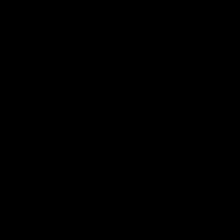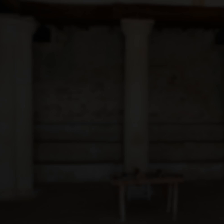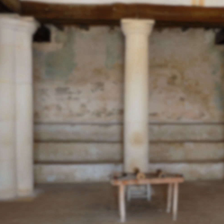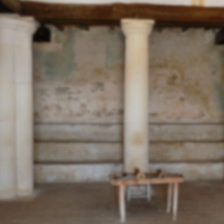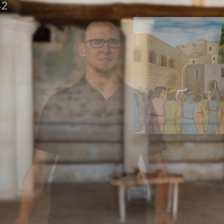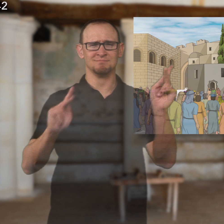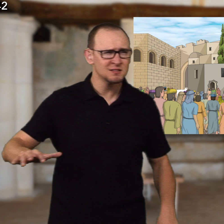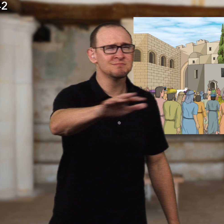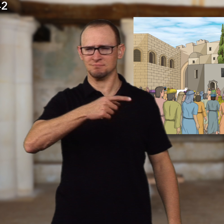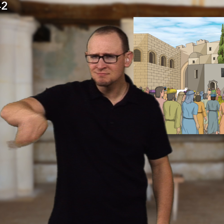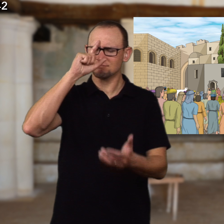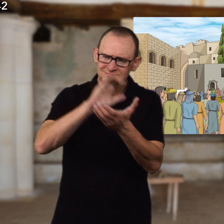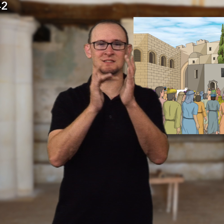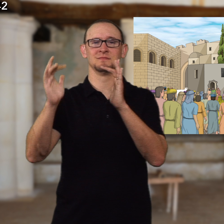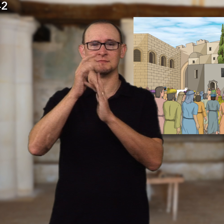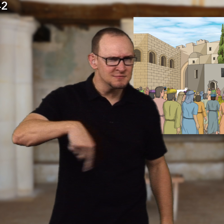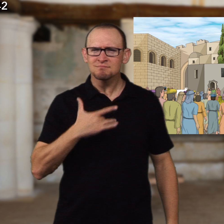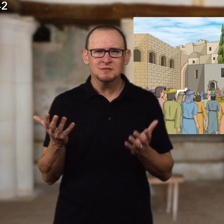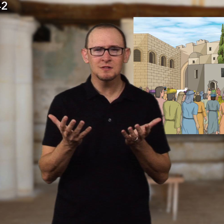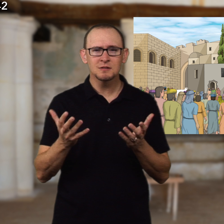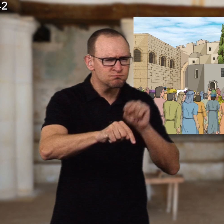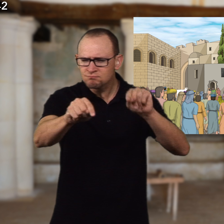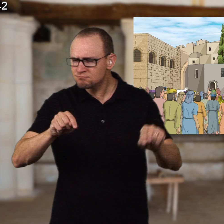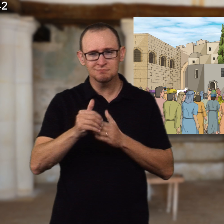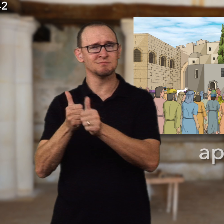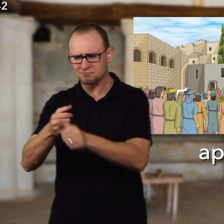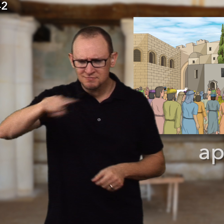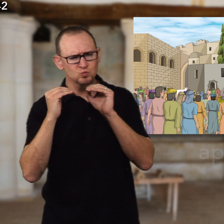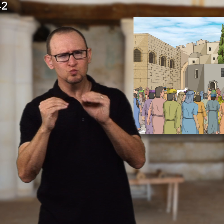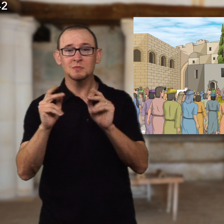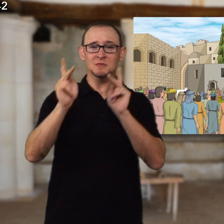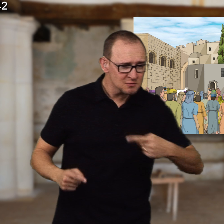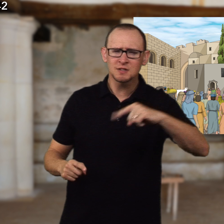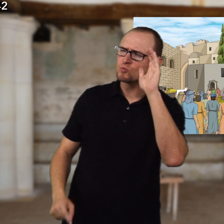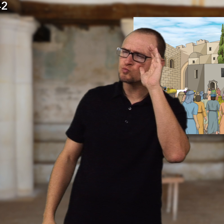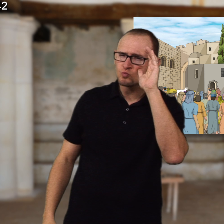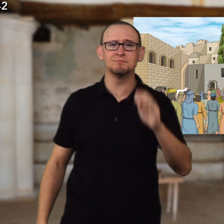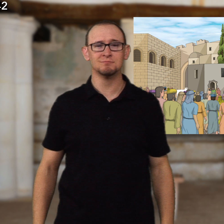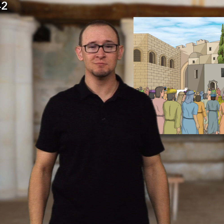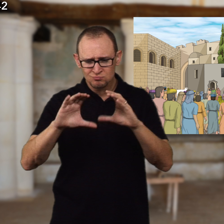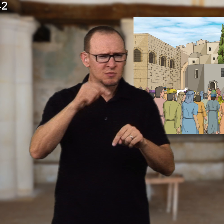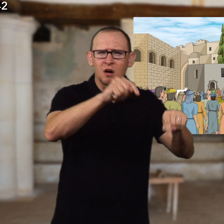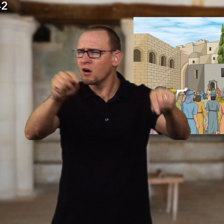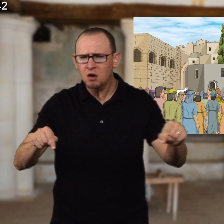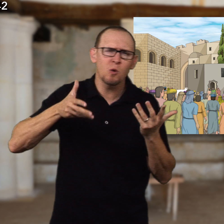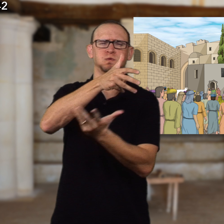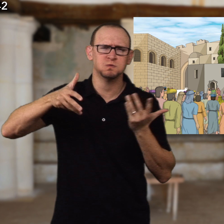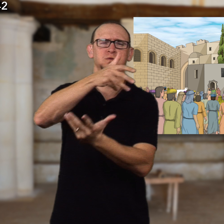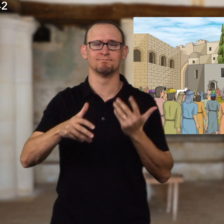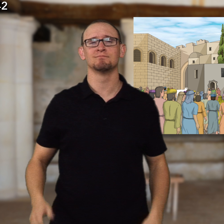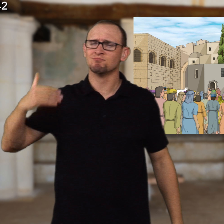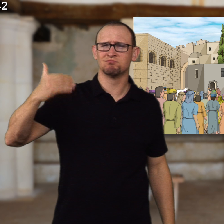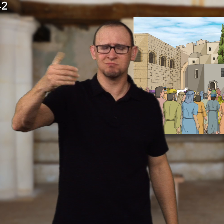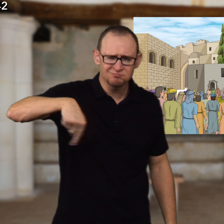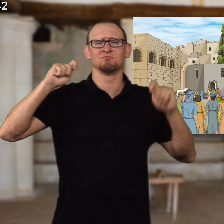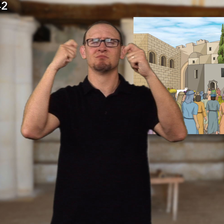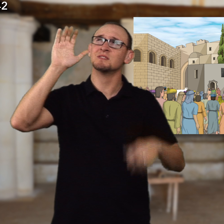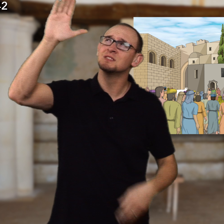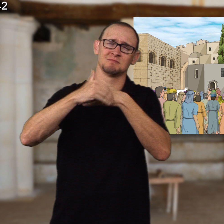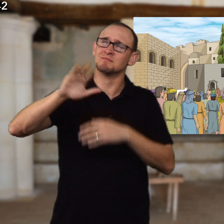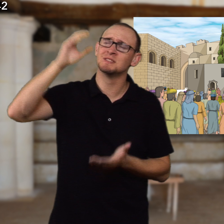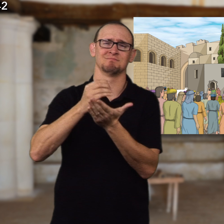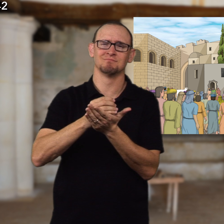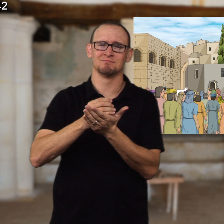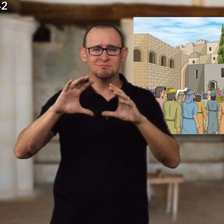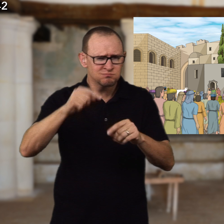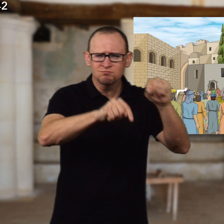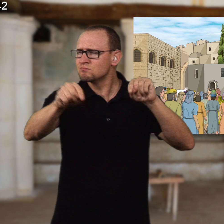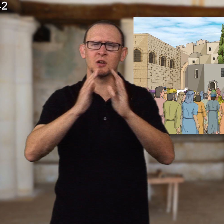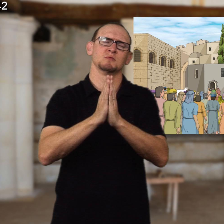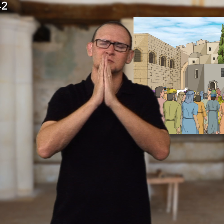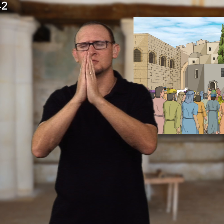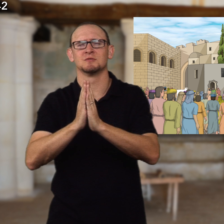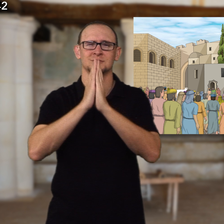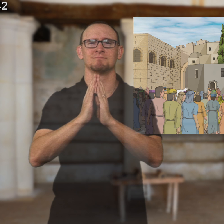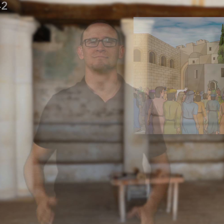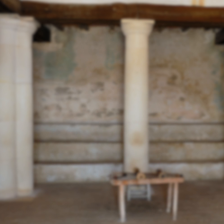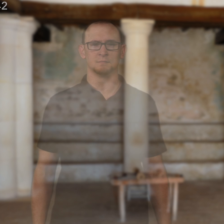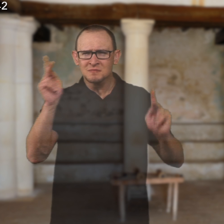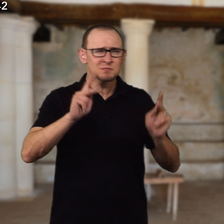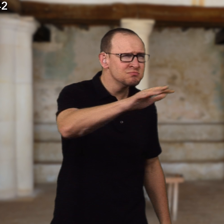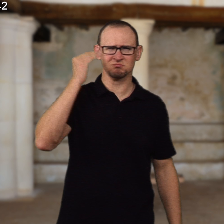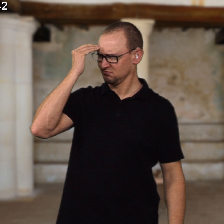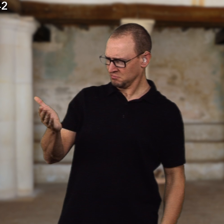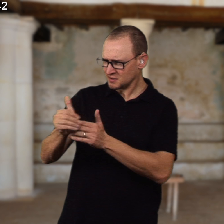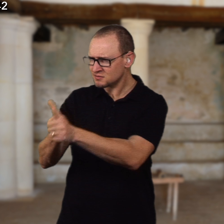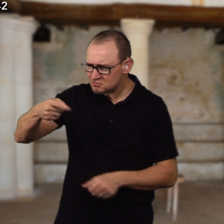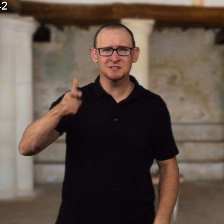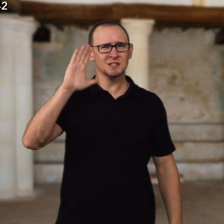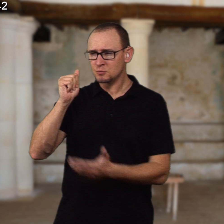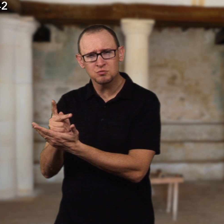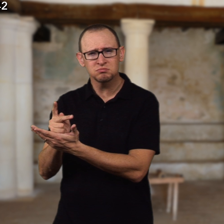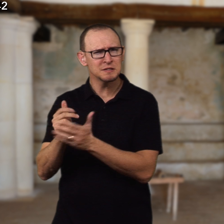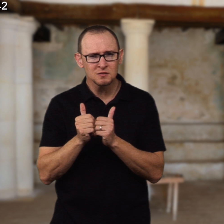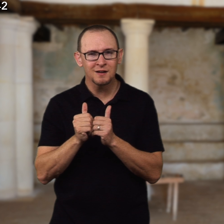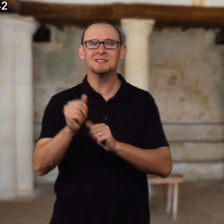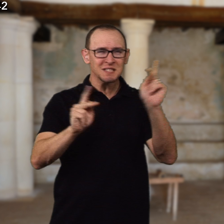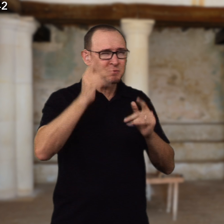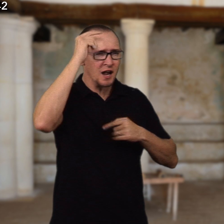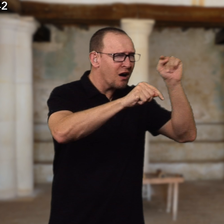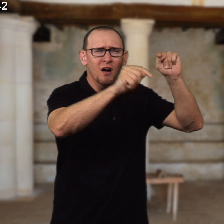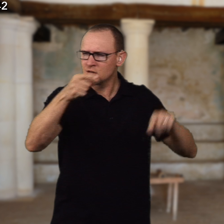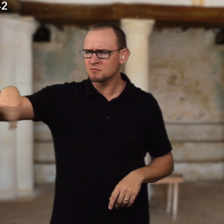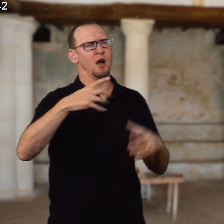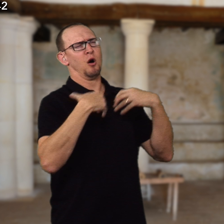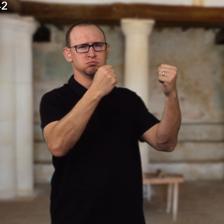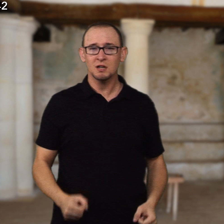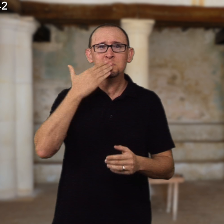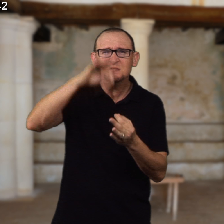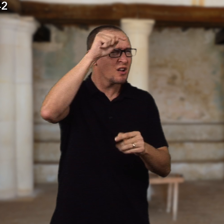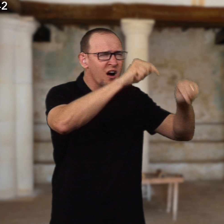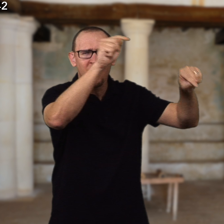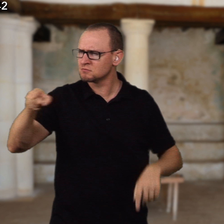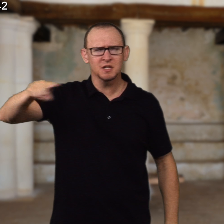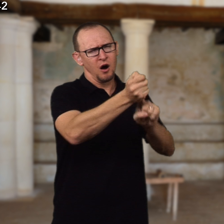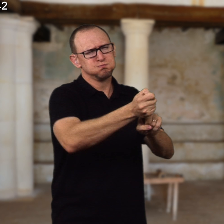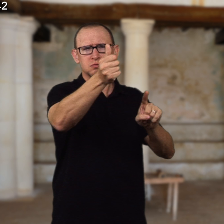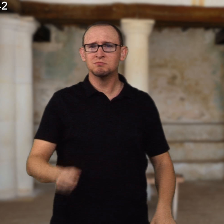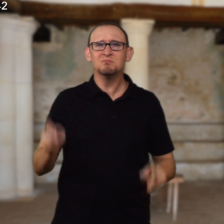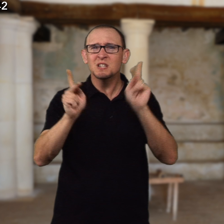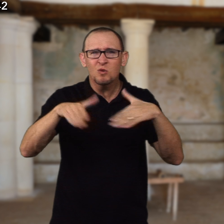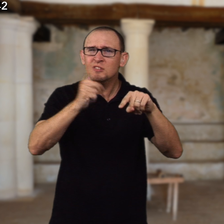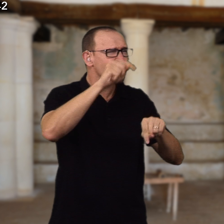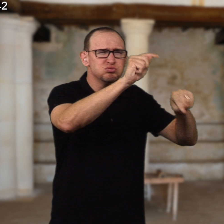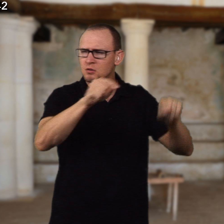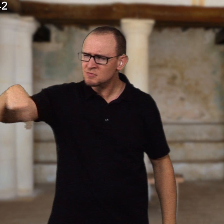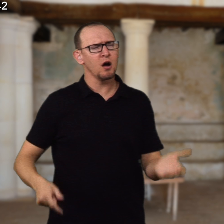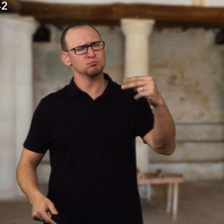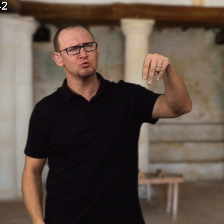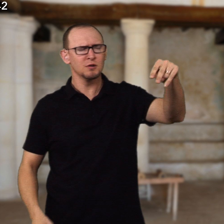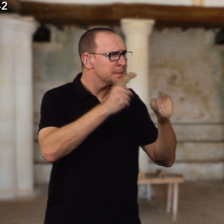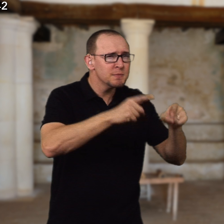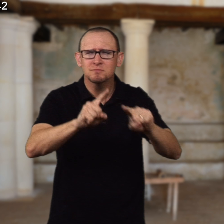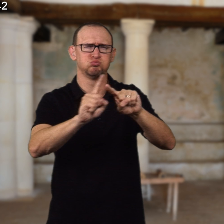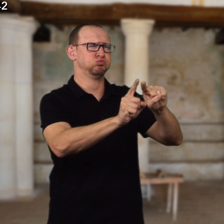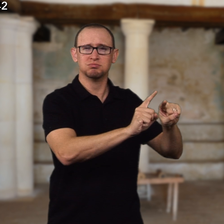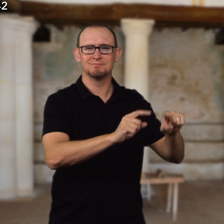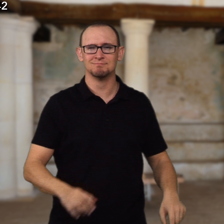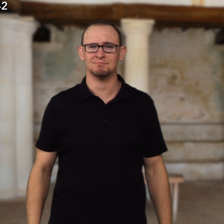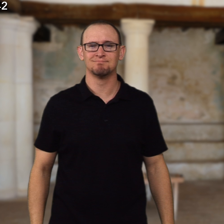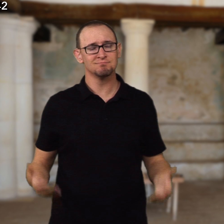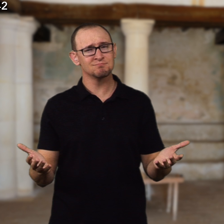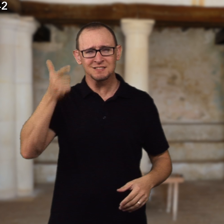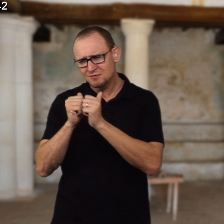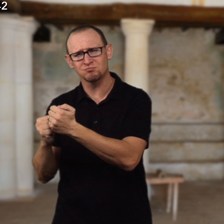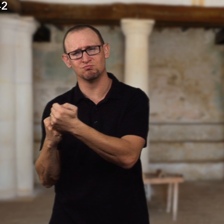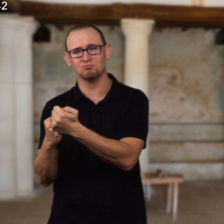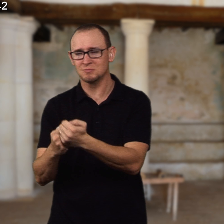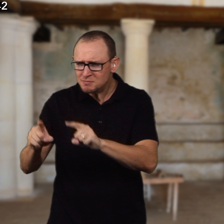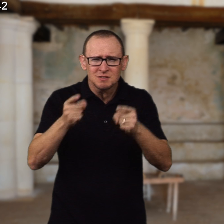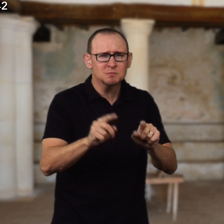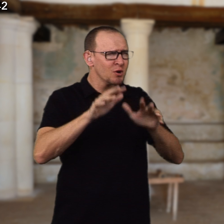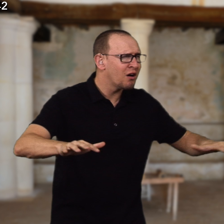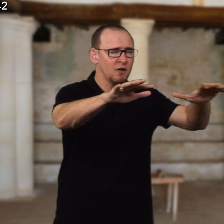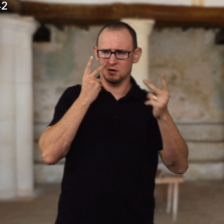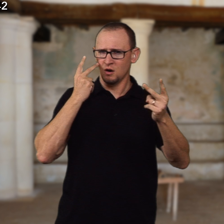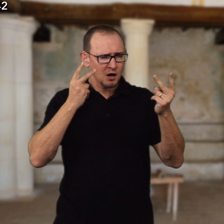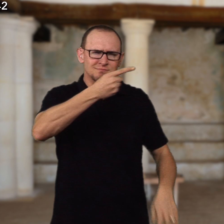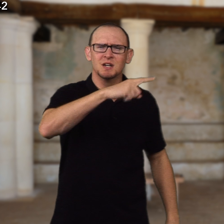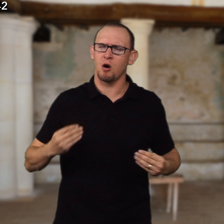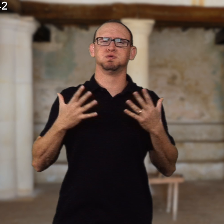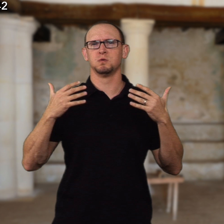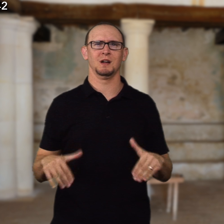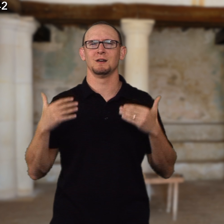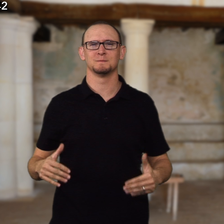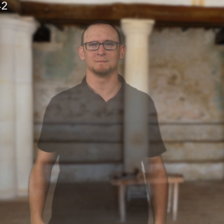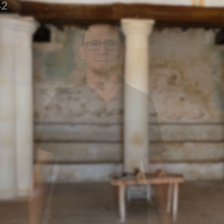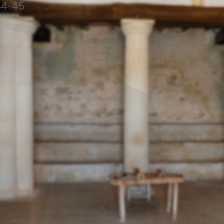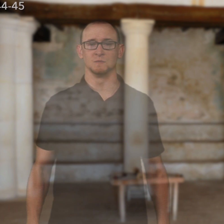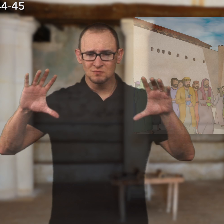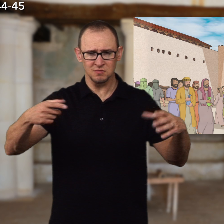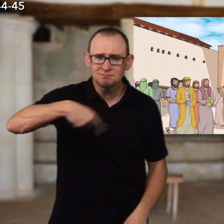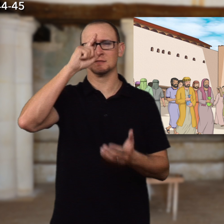They devoted themselves to the apostles’ teaching and to the fellowship, to the breaking of bread and to prayer.